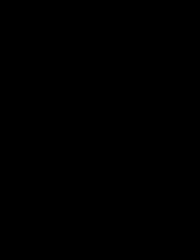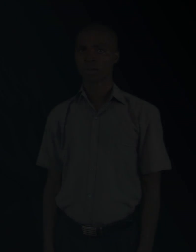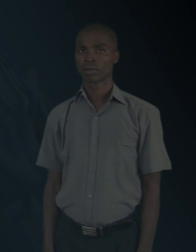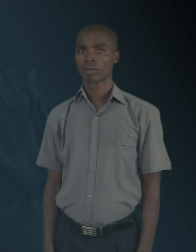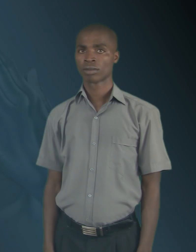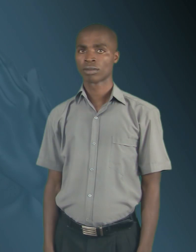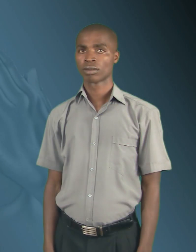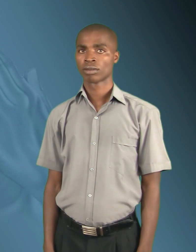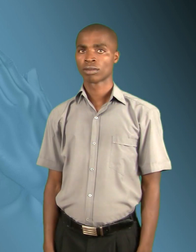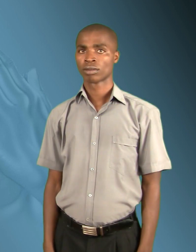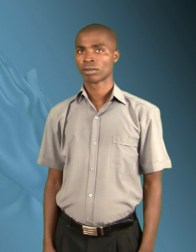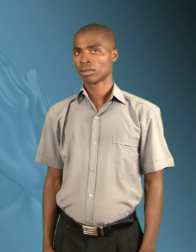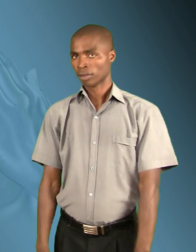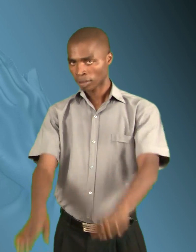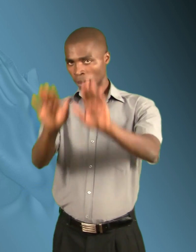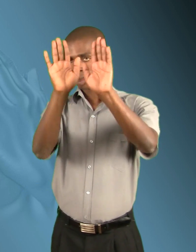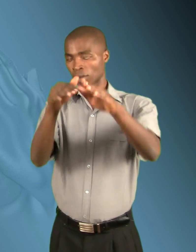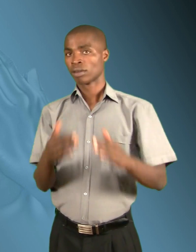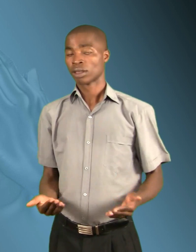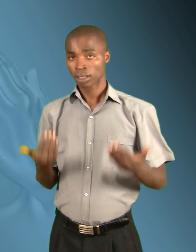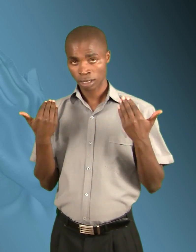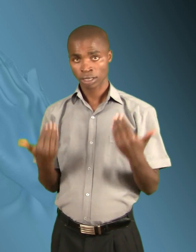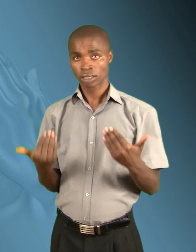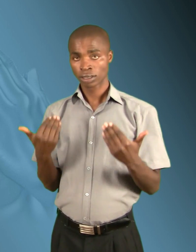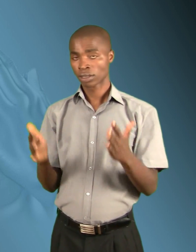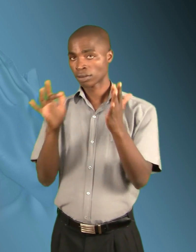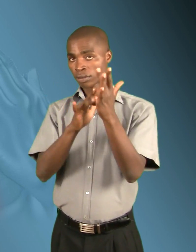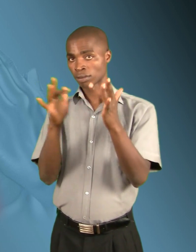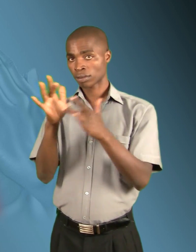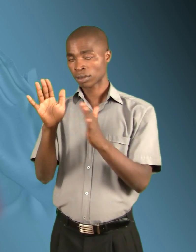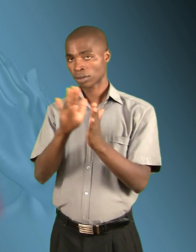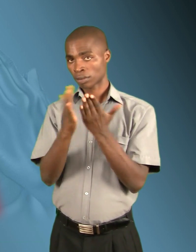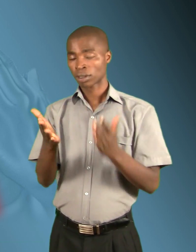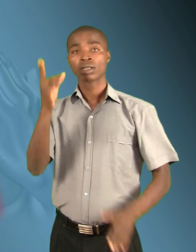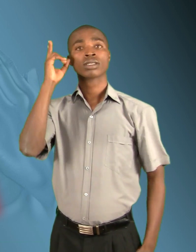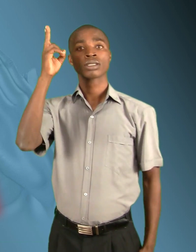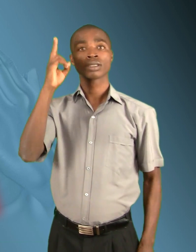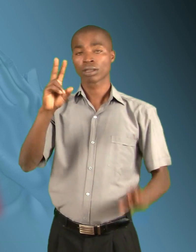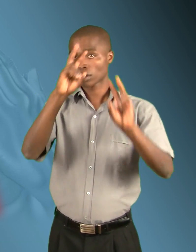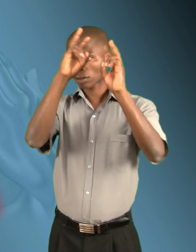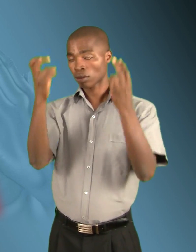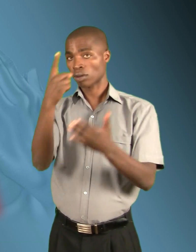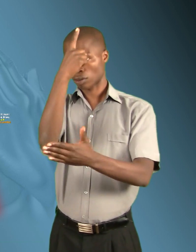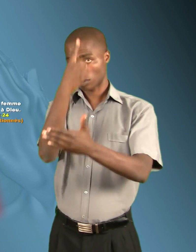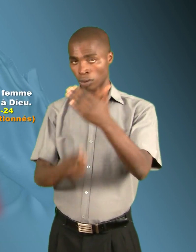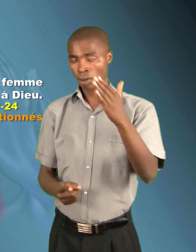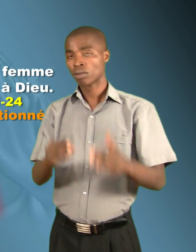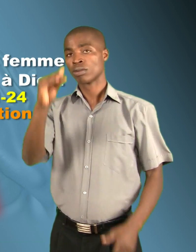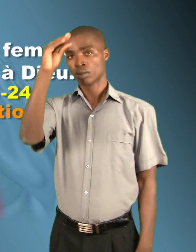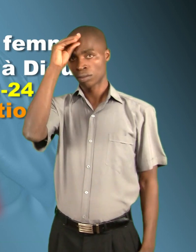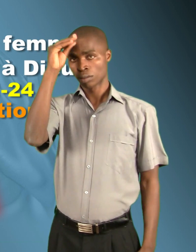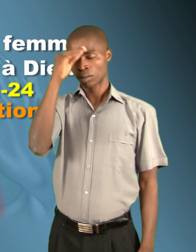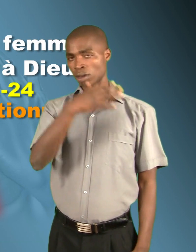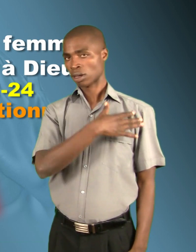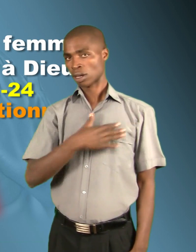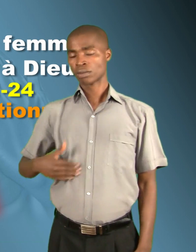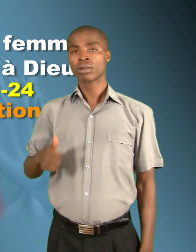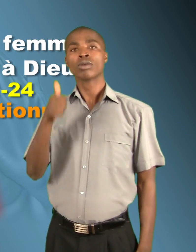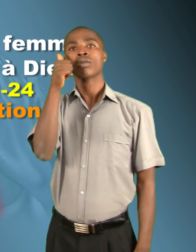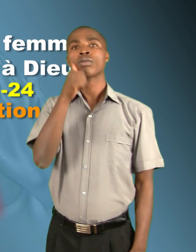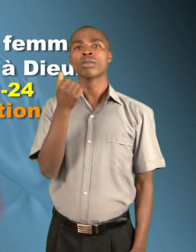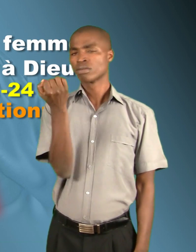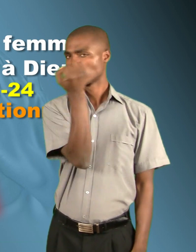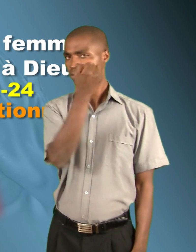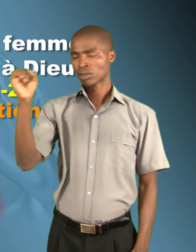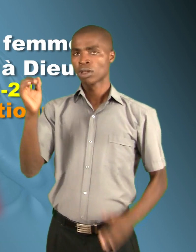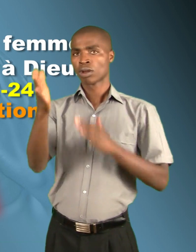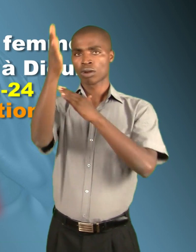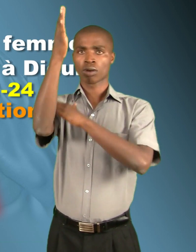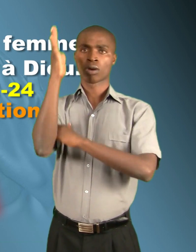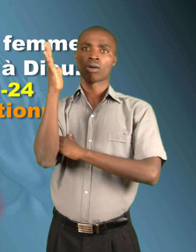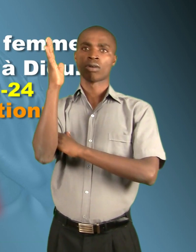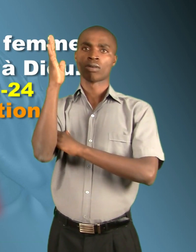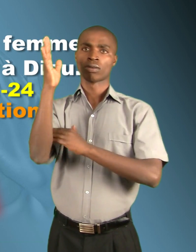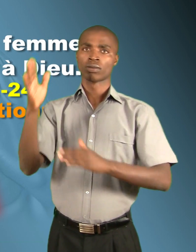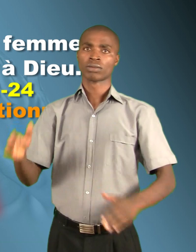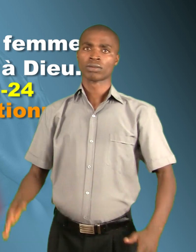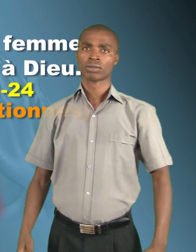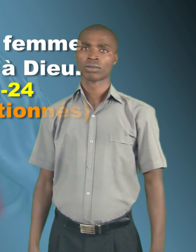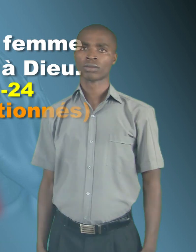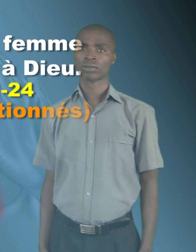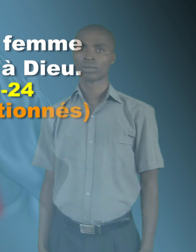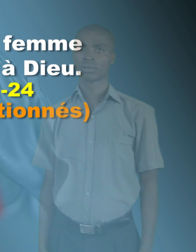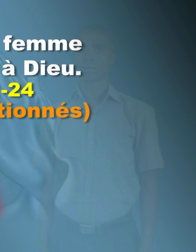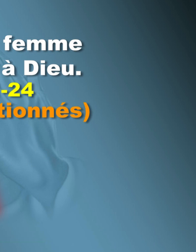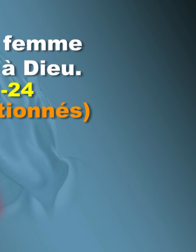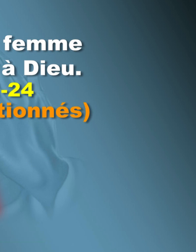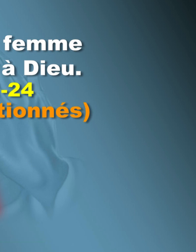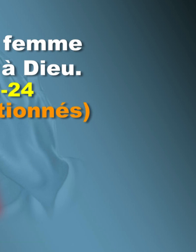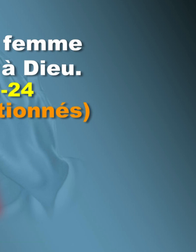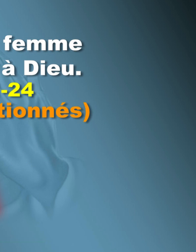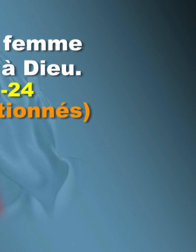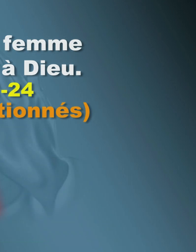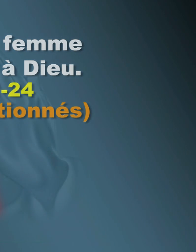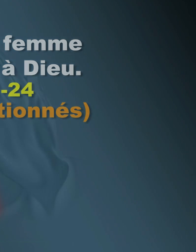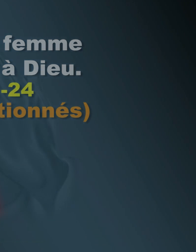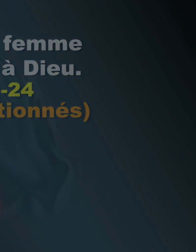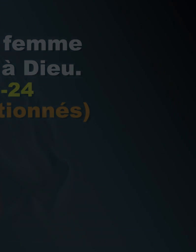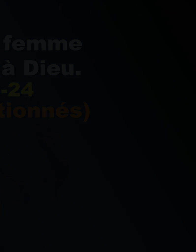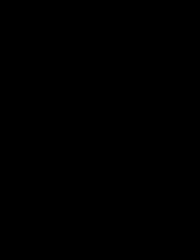Man and woman disobey God